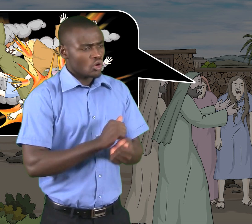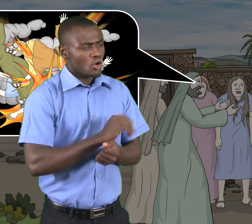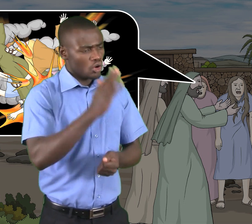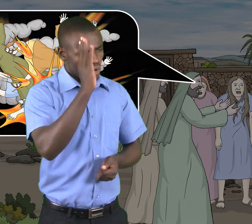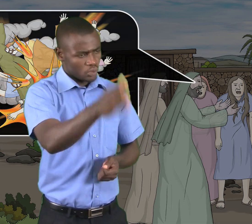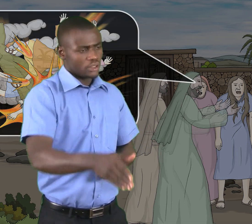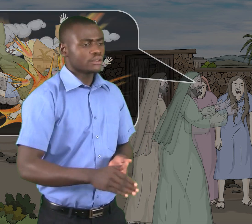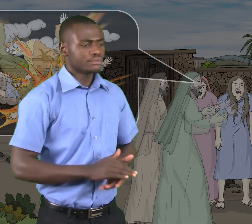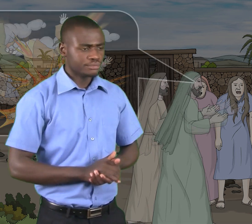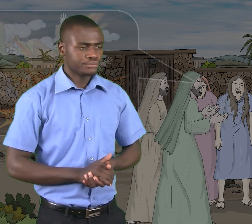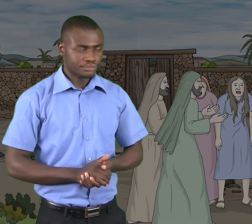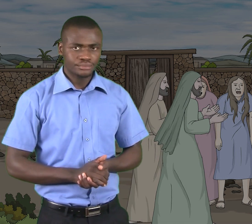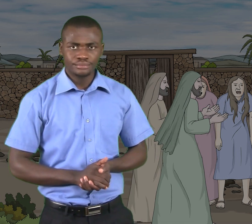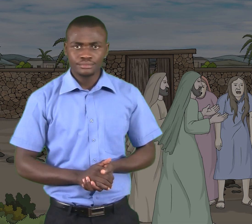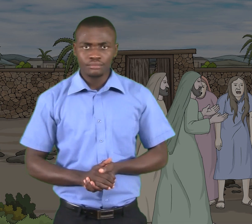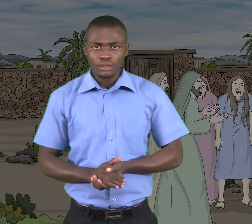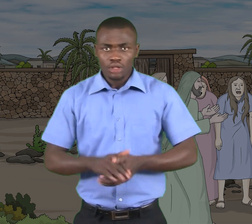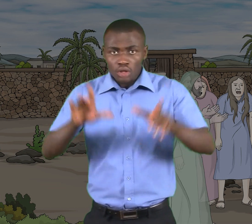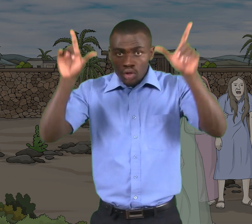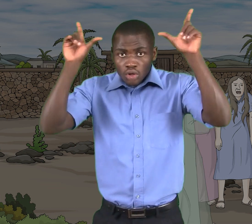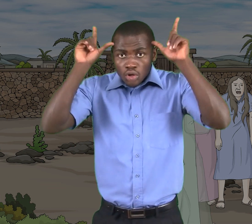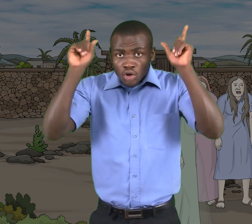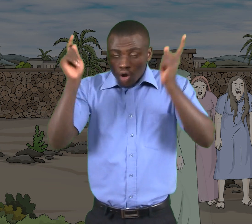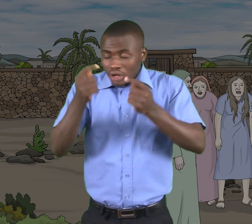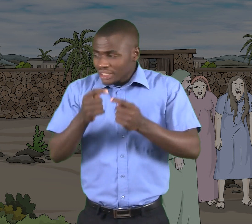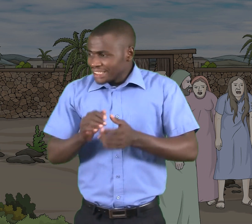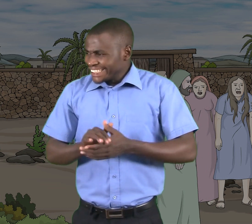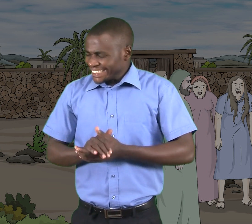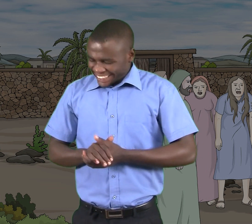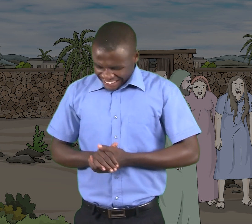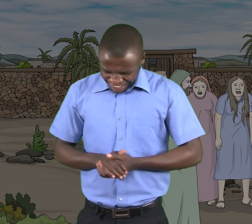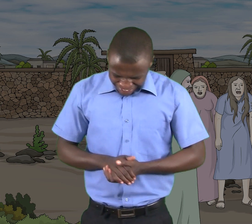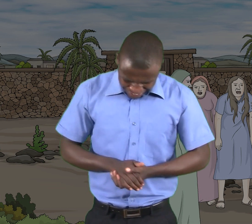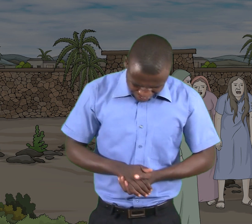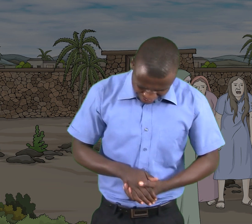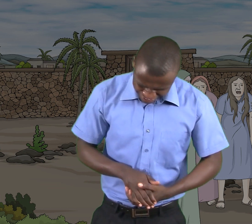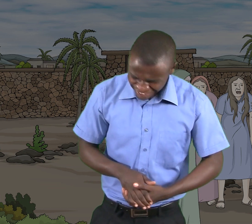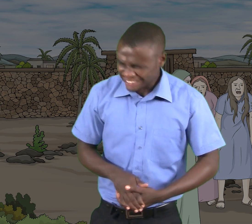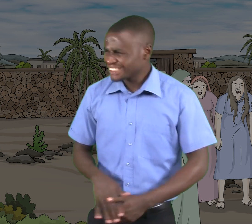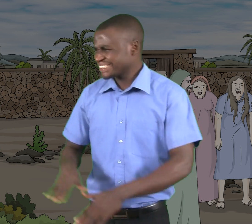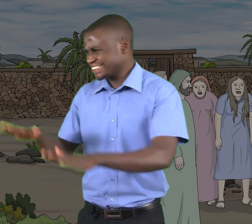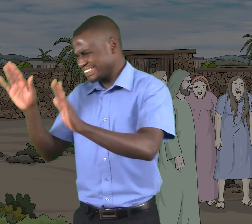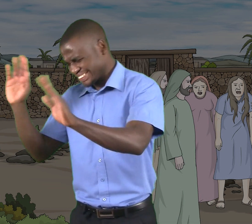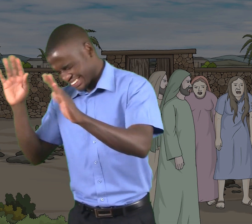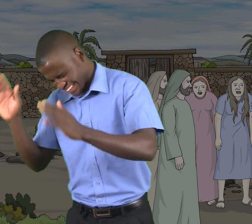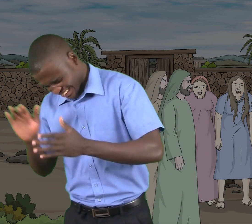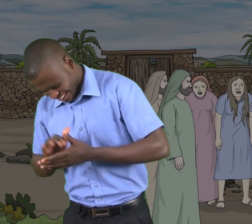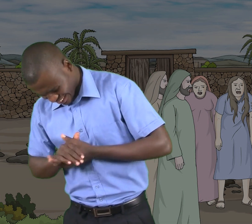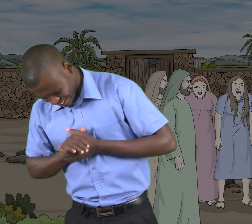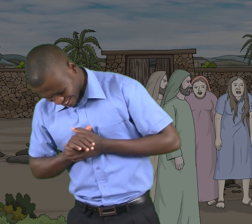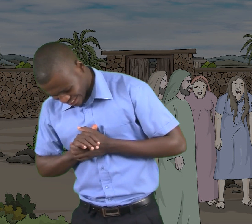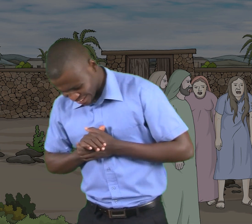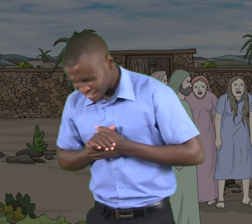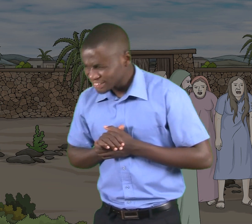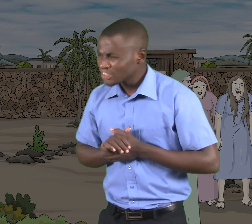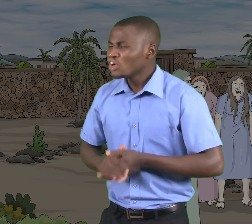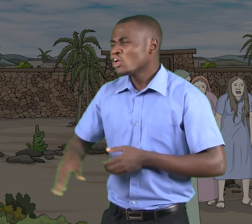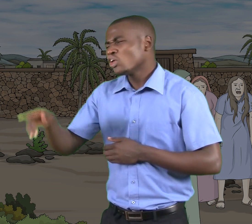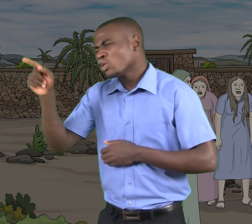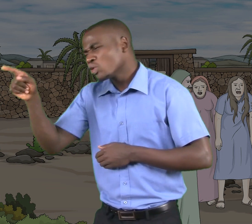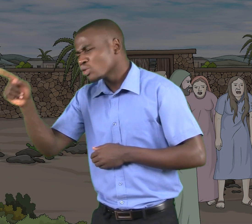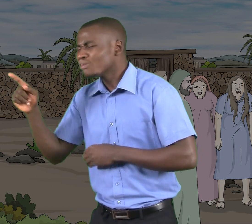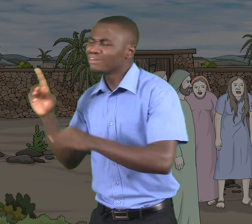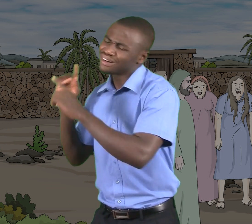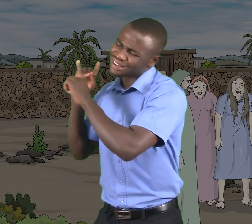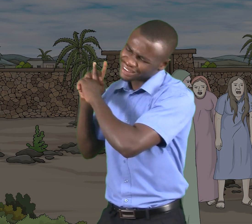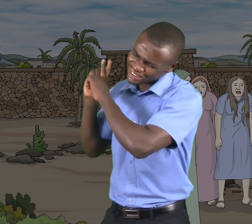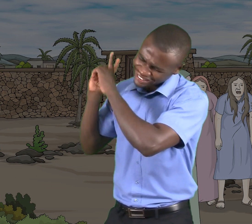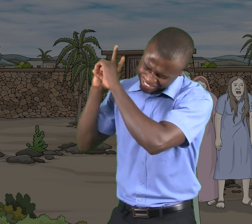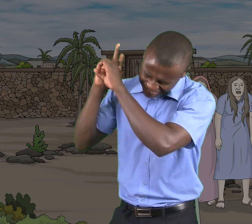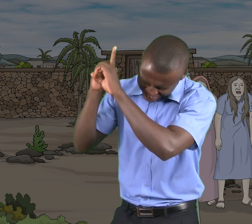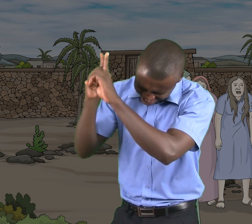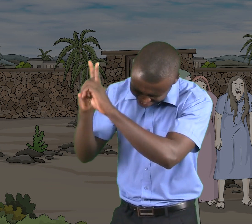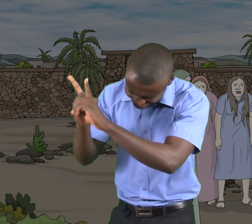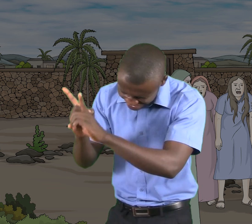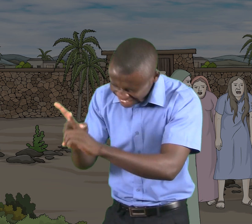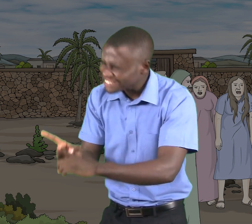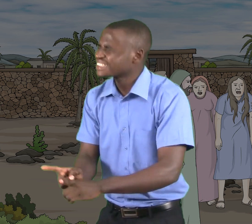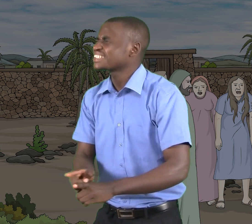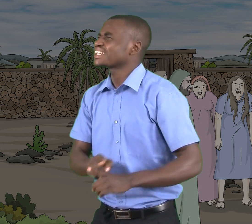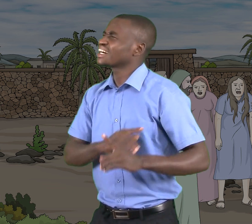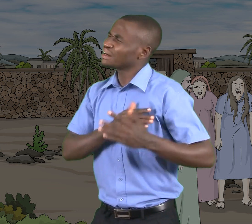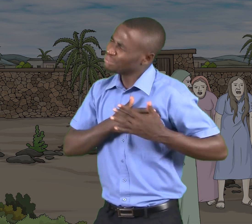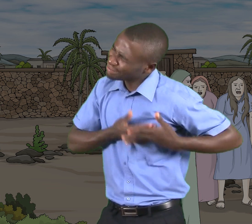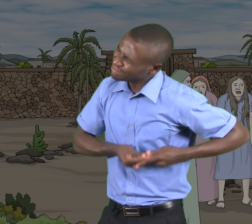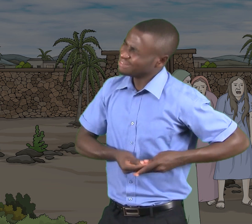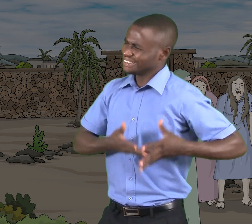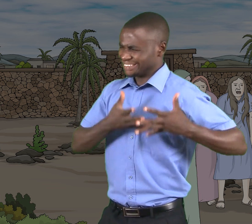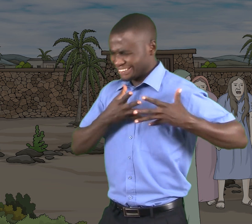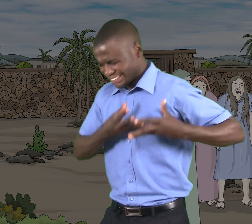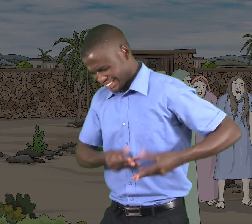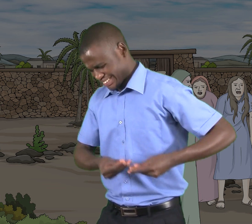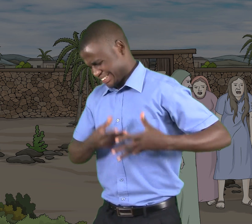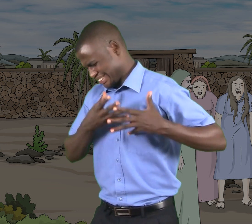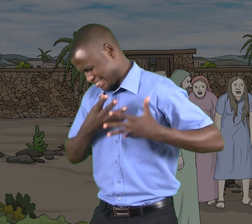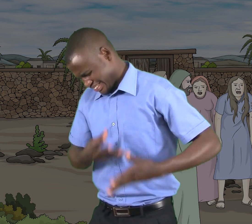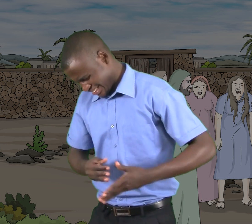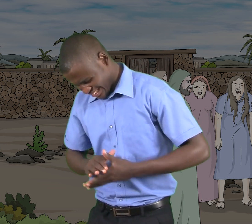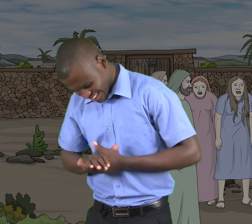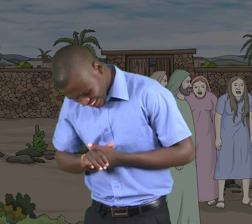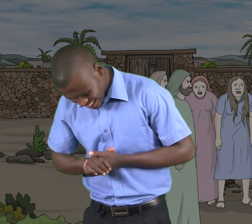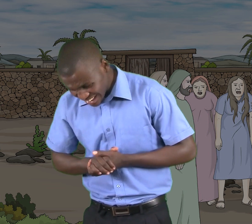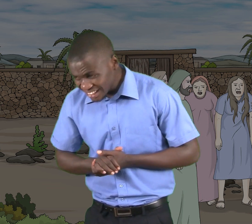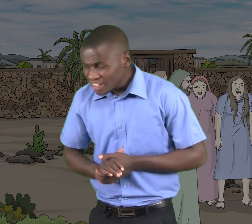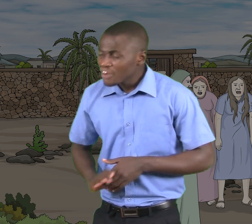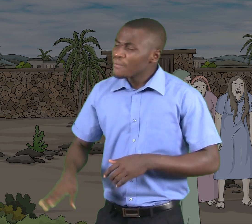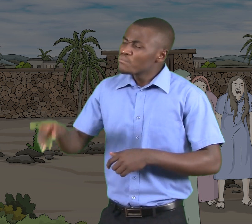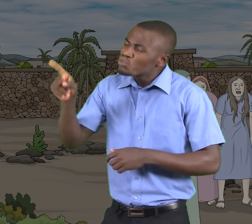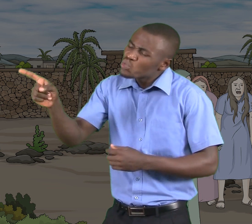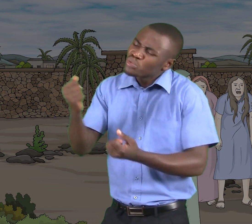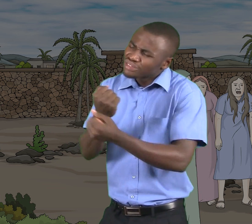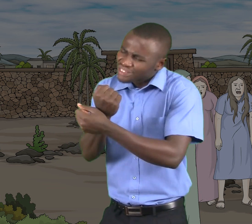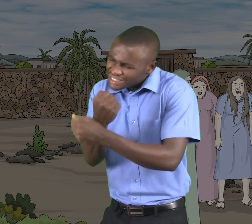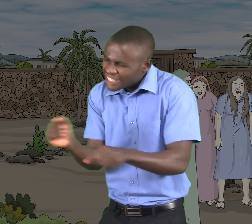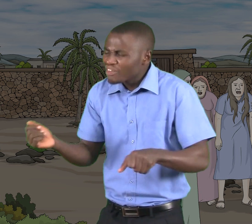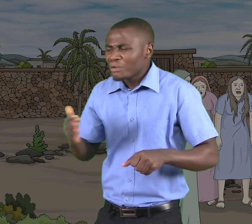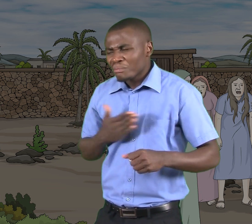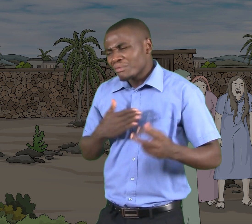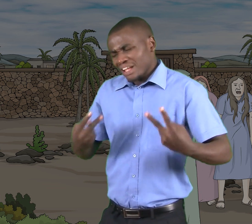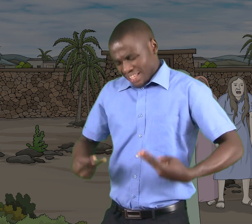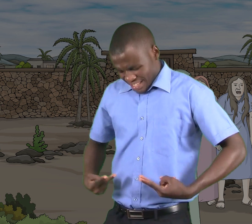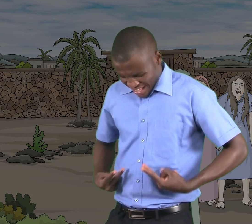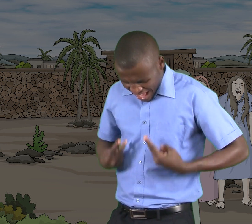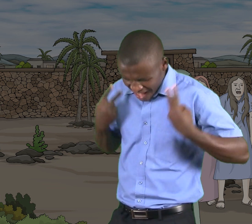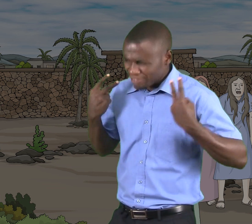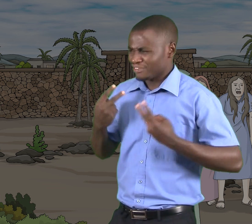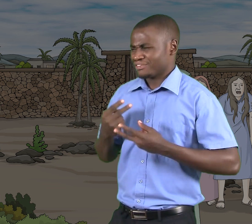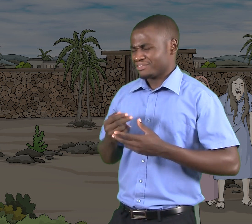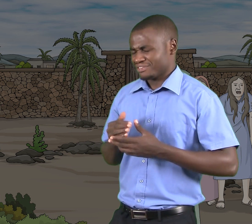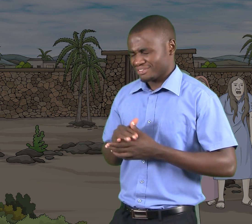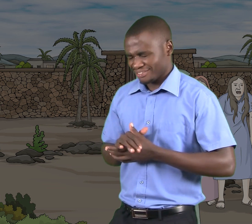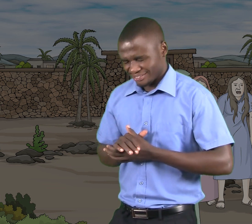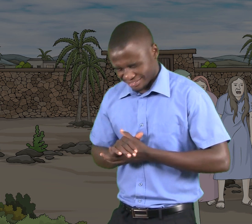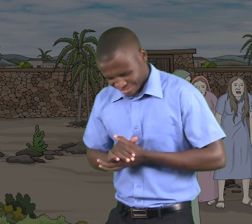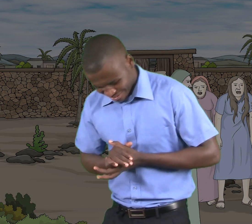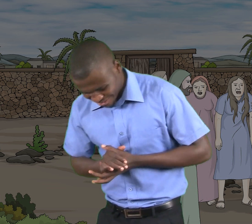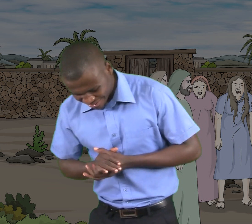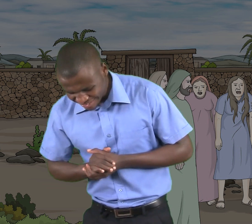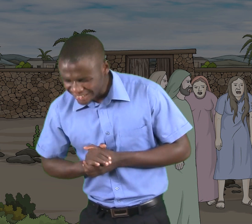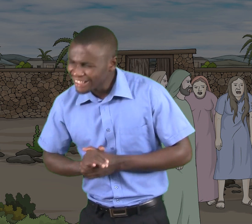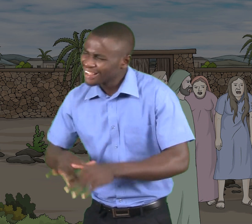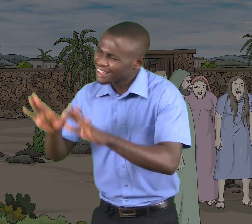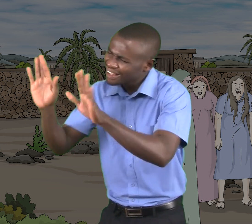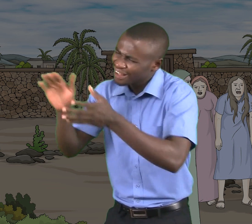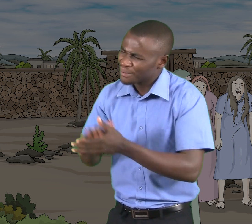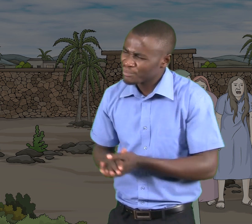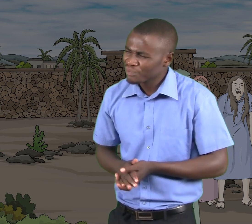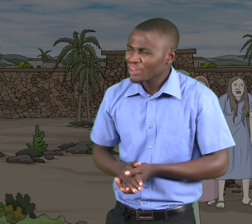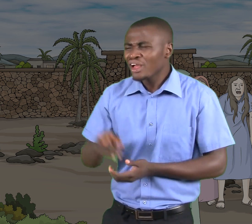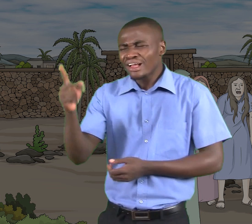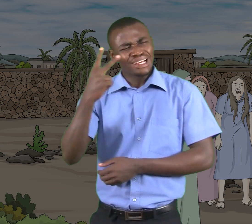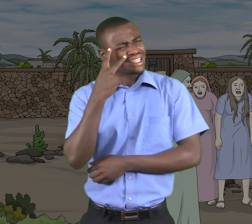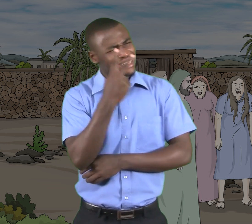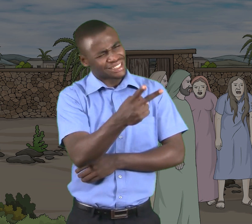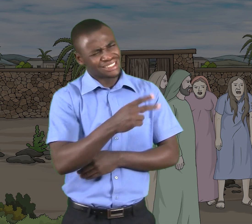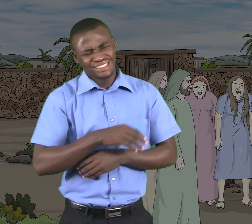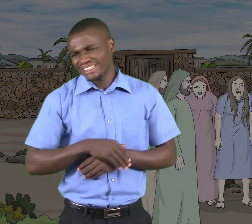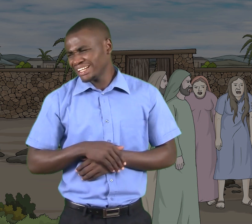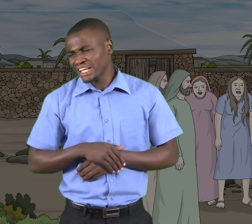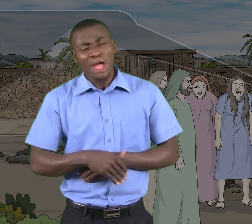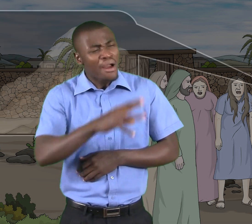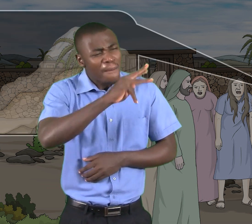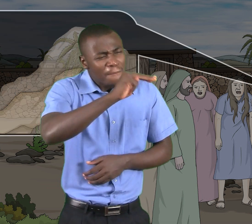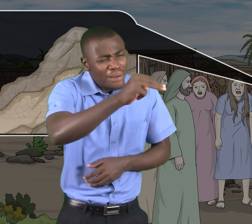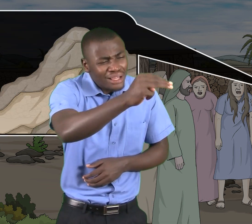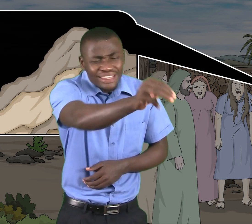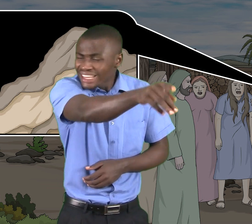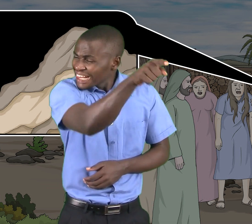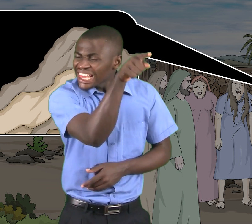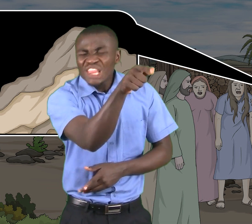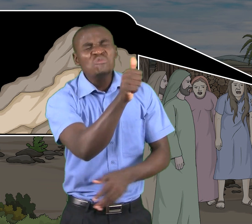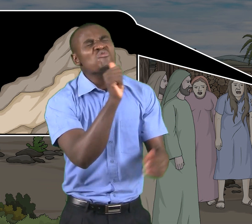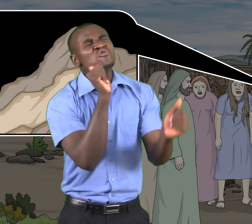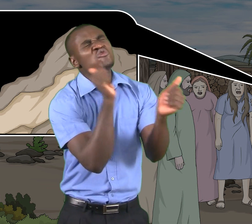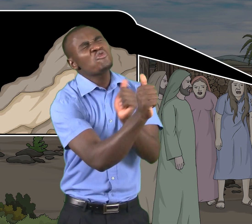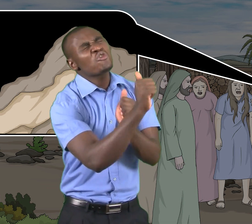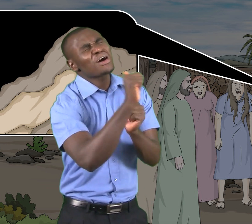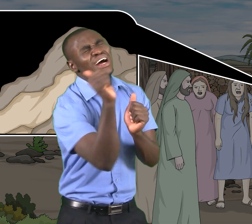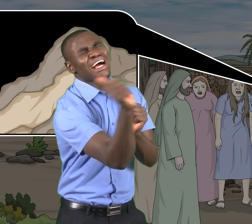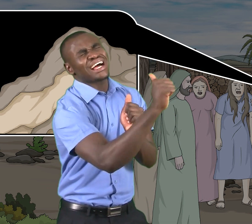But Lot replied, “No, my lords, please! Your servant has indeed found favor in your sight, and you have shown me great kindness by sparing my life.